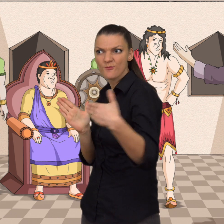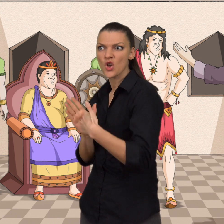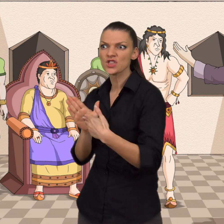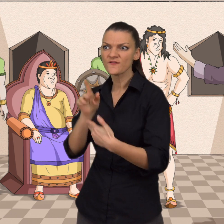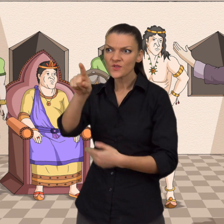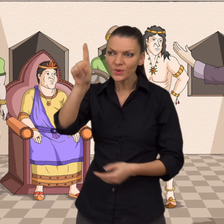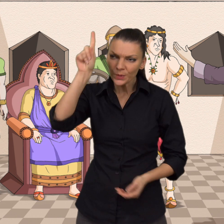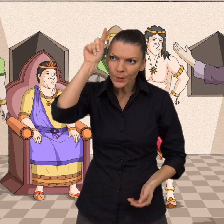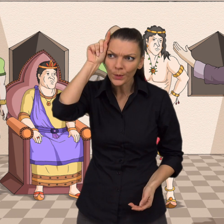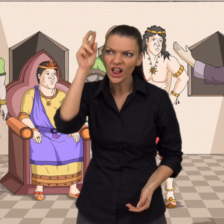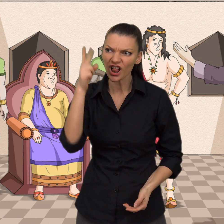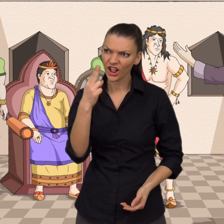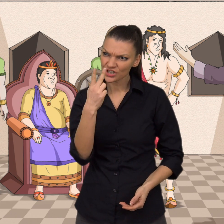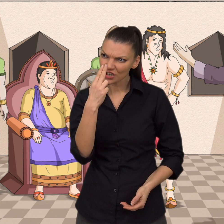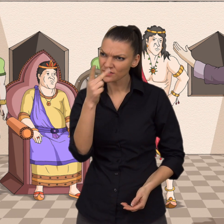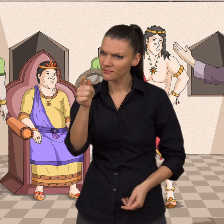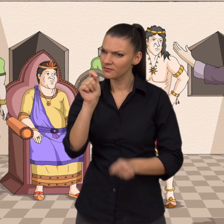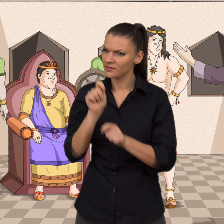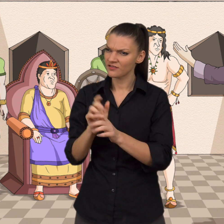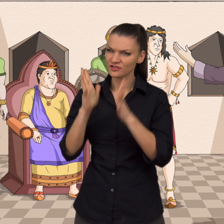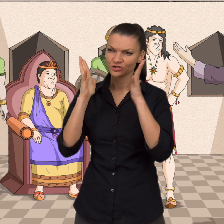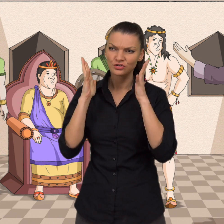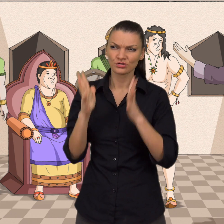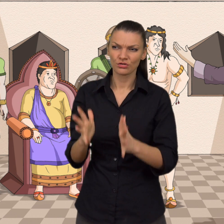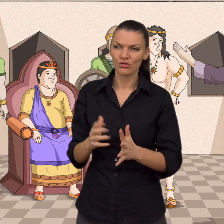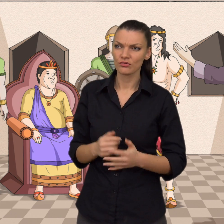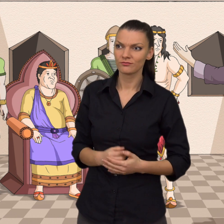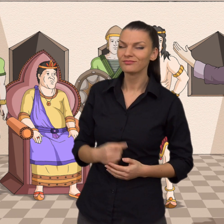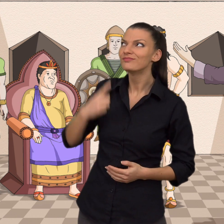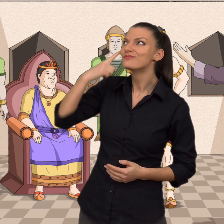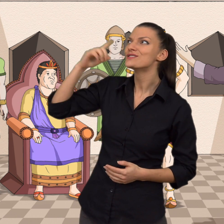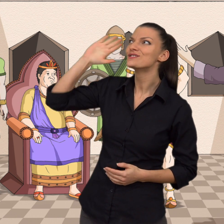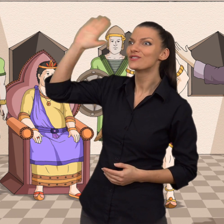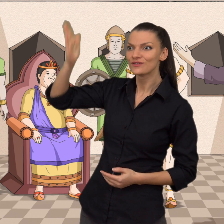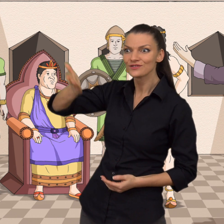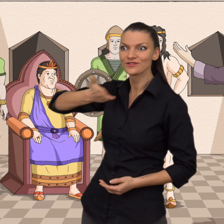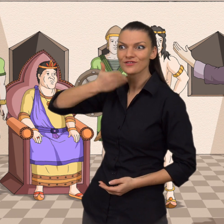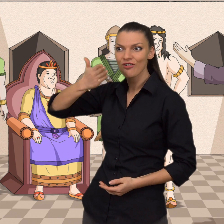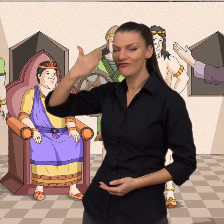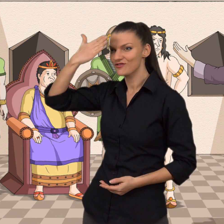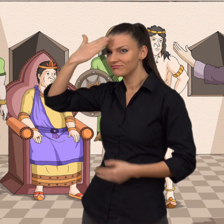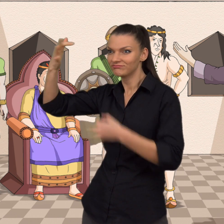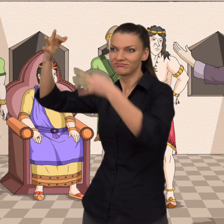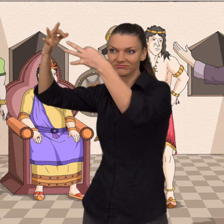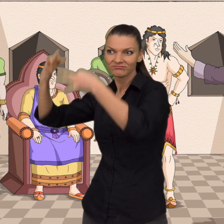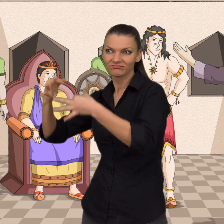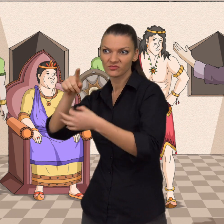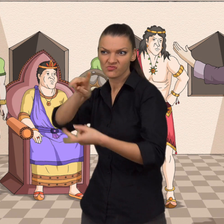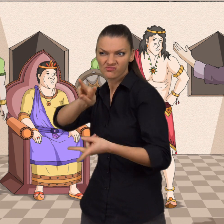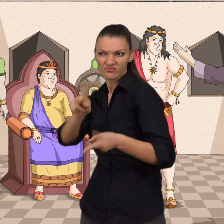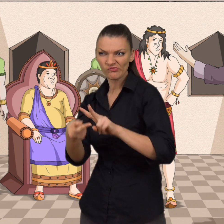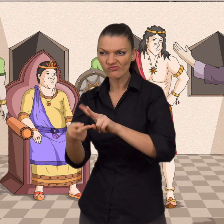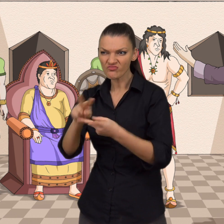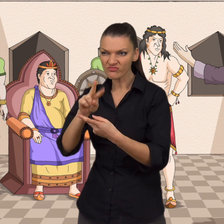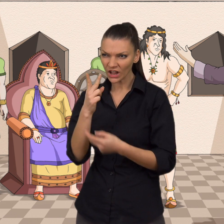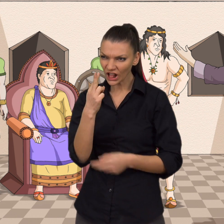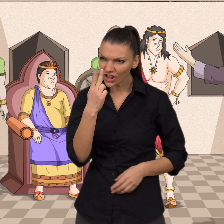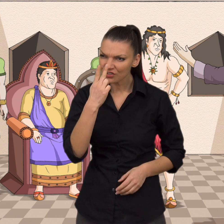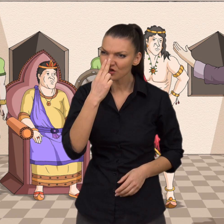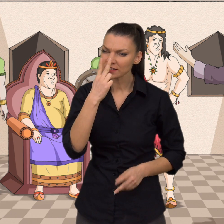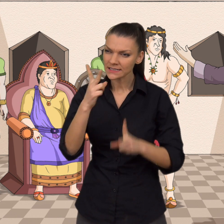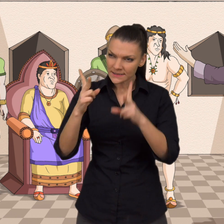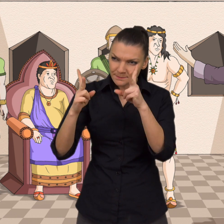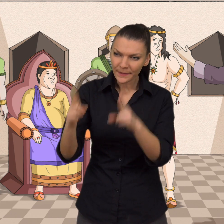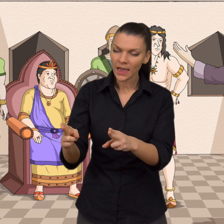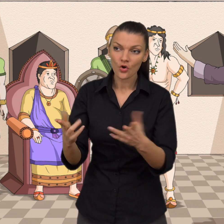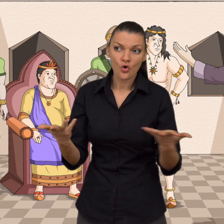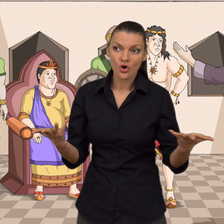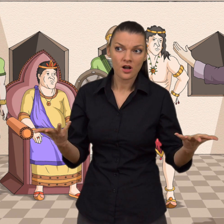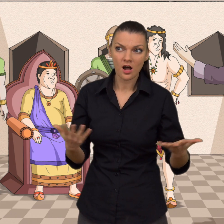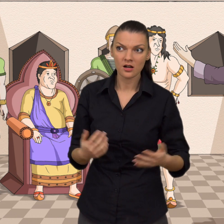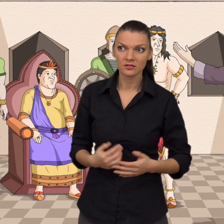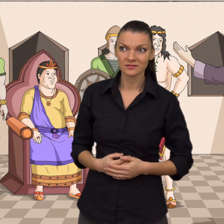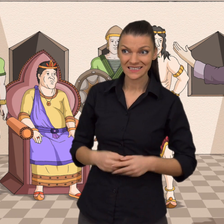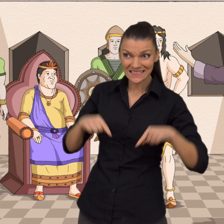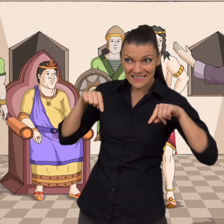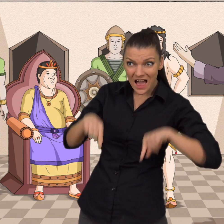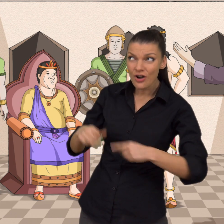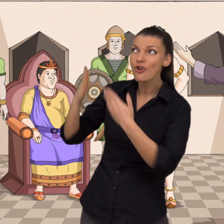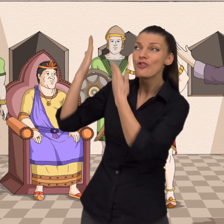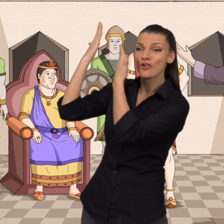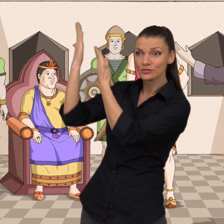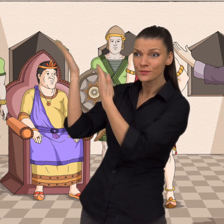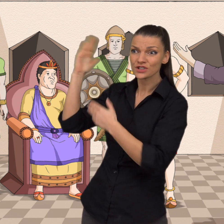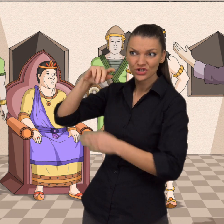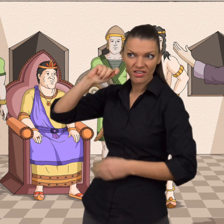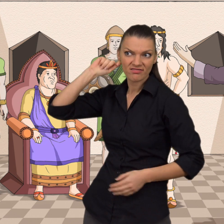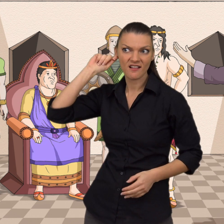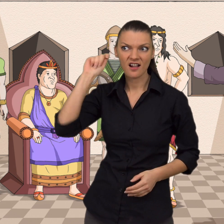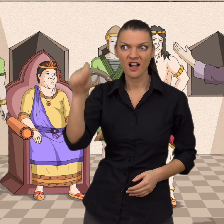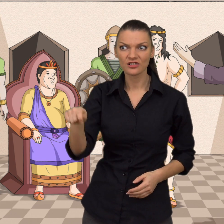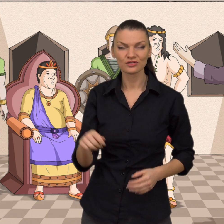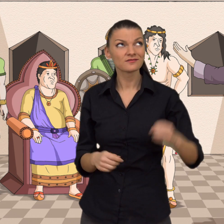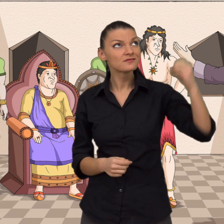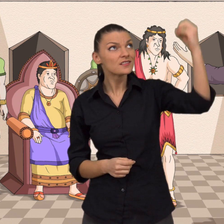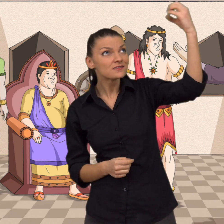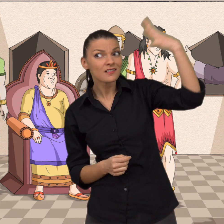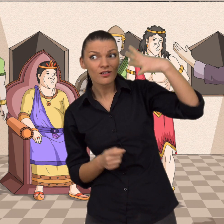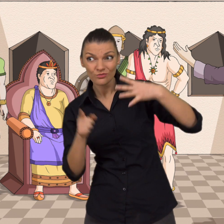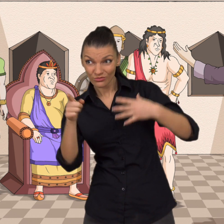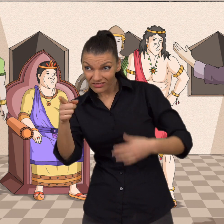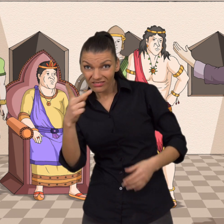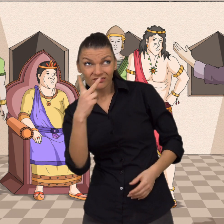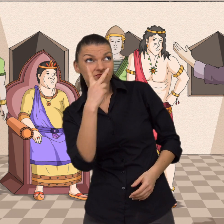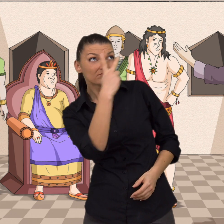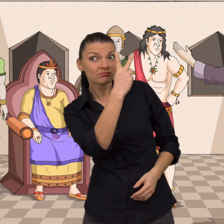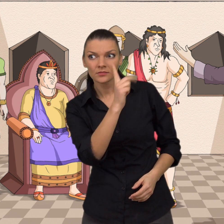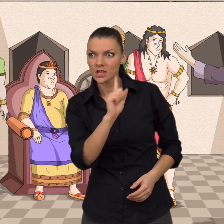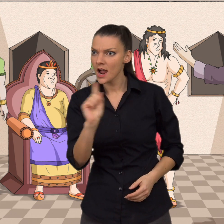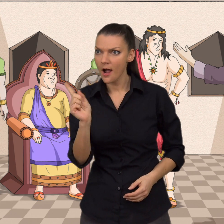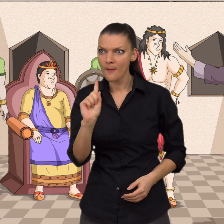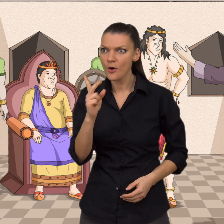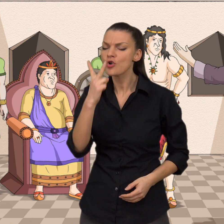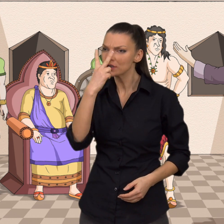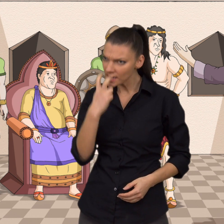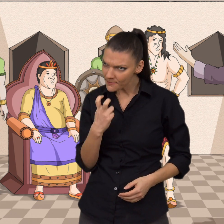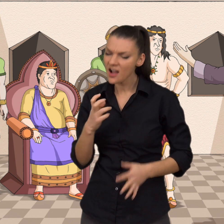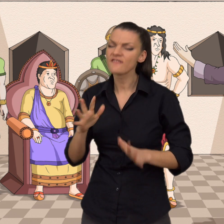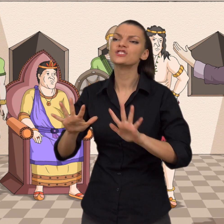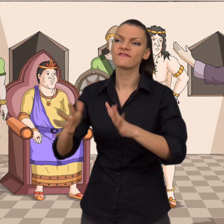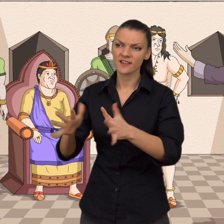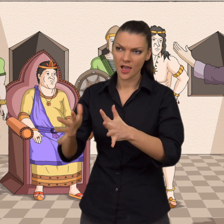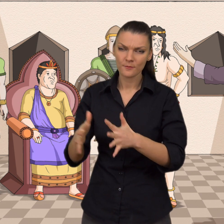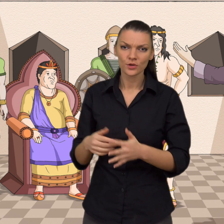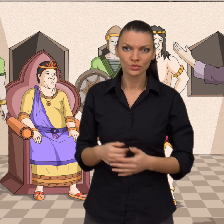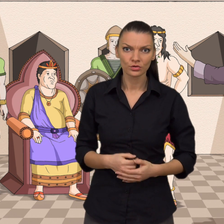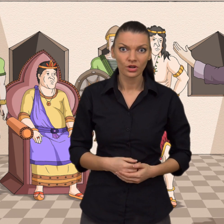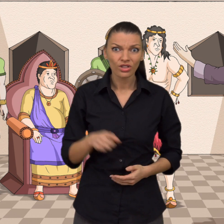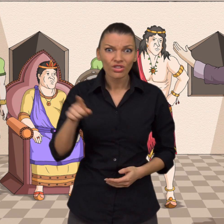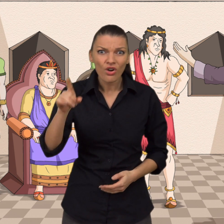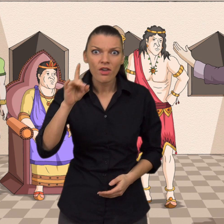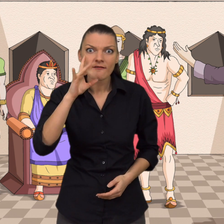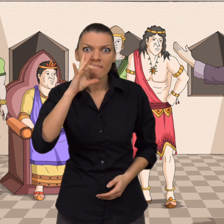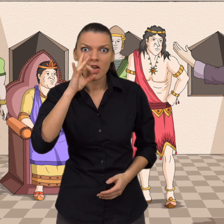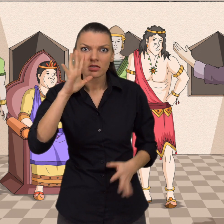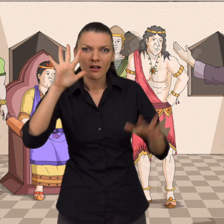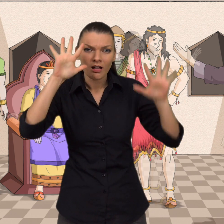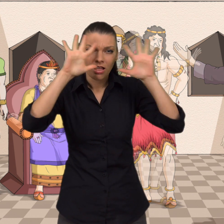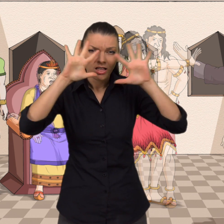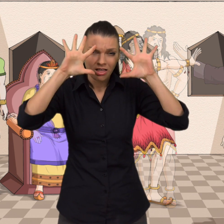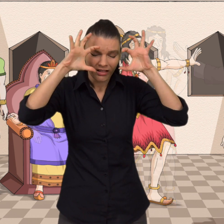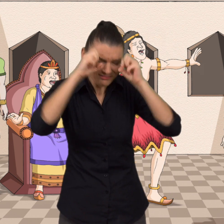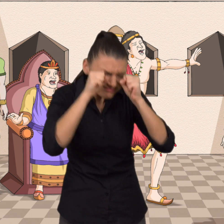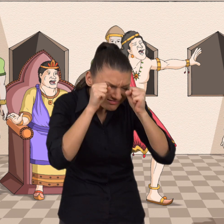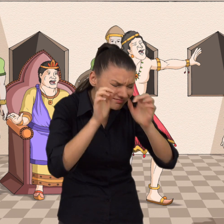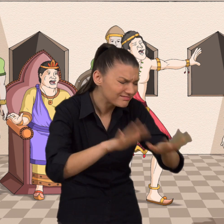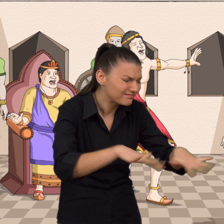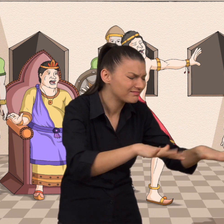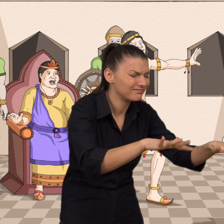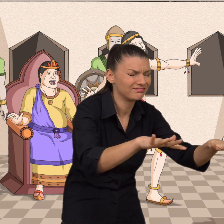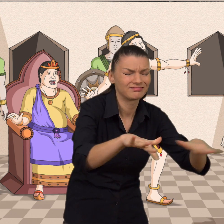Will you never stop perverting the straight ways of the Lord? Now look, the hand of the Lord is against you, and for a time you will be blind and unable to see the light of the sun.”